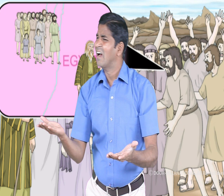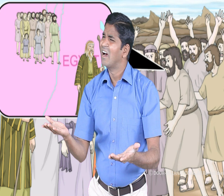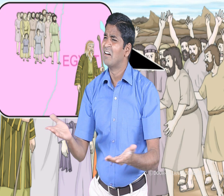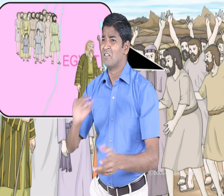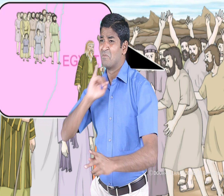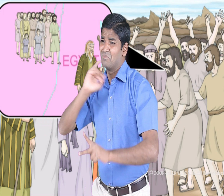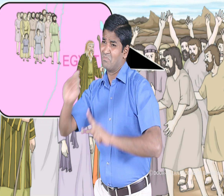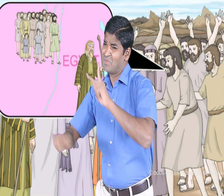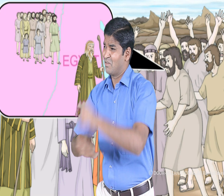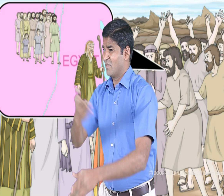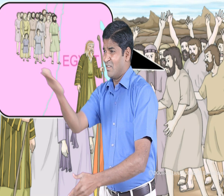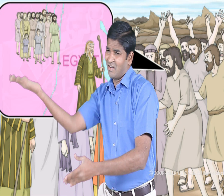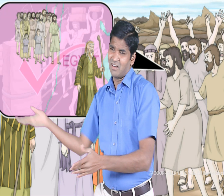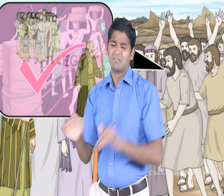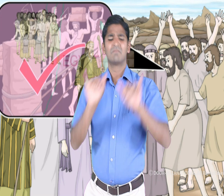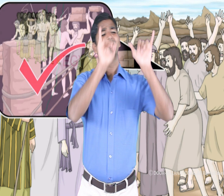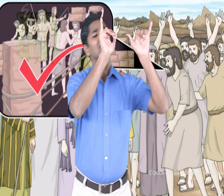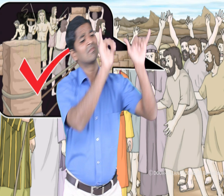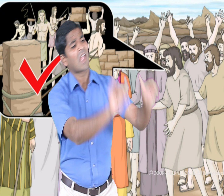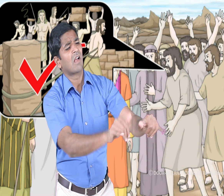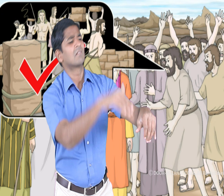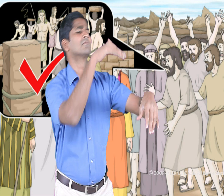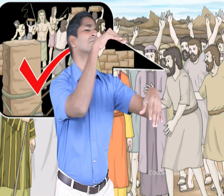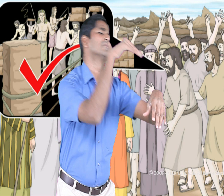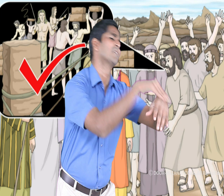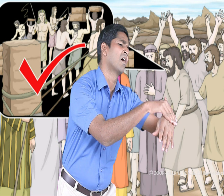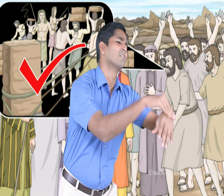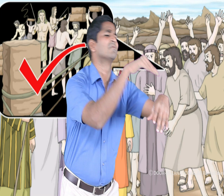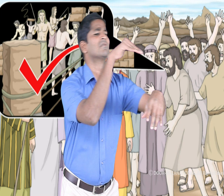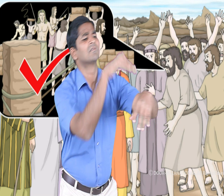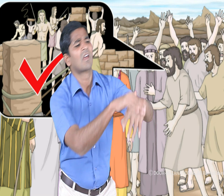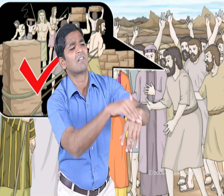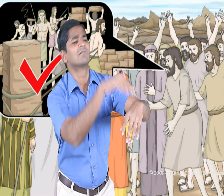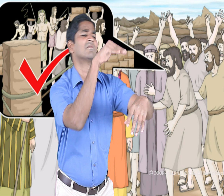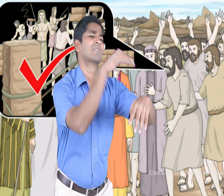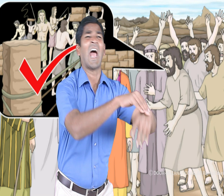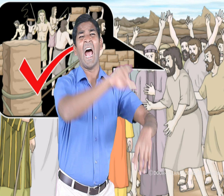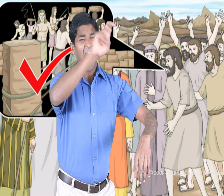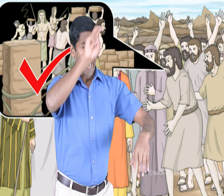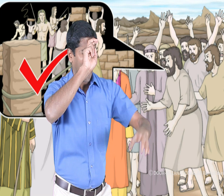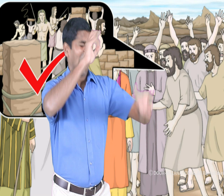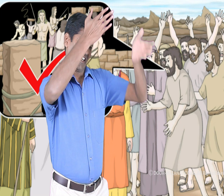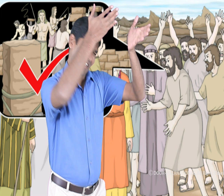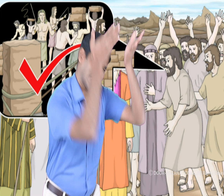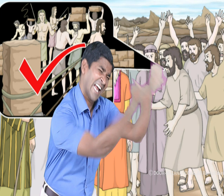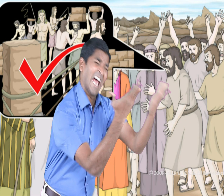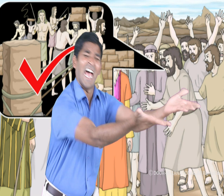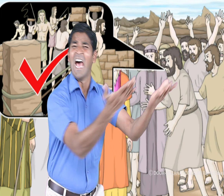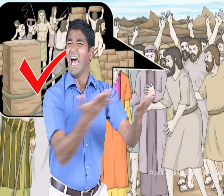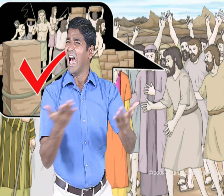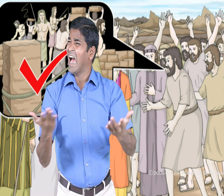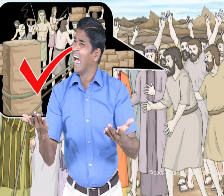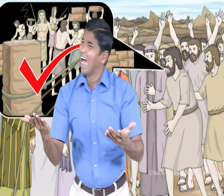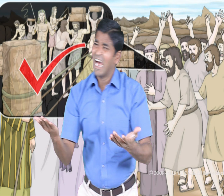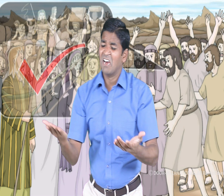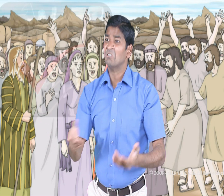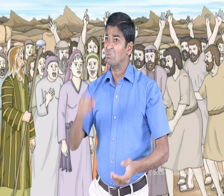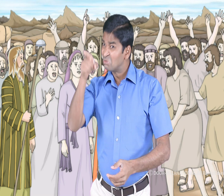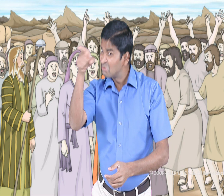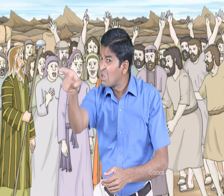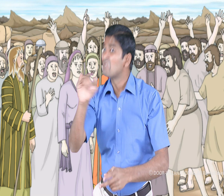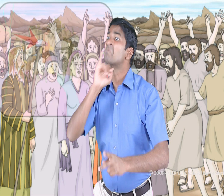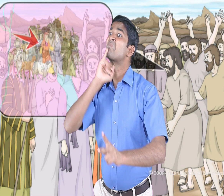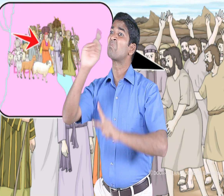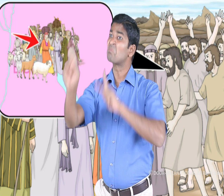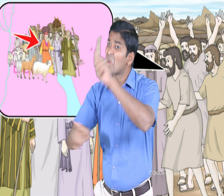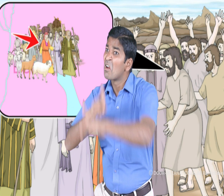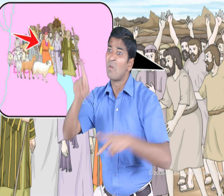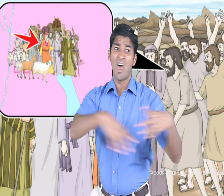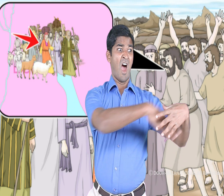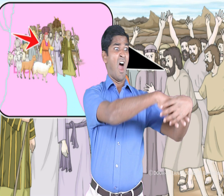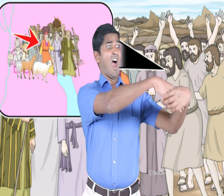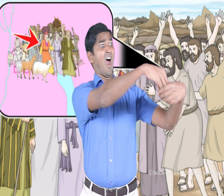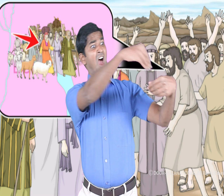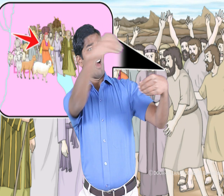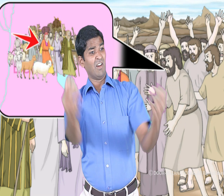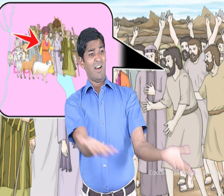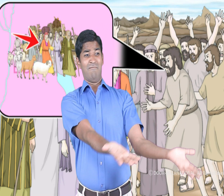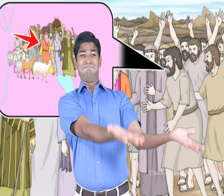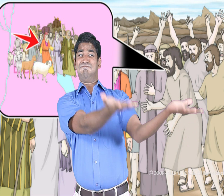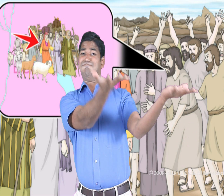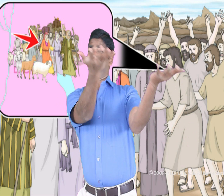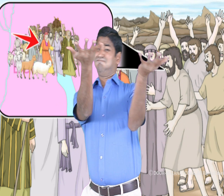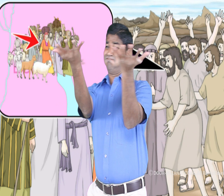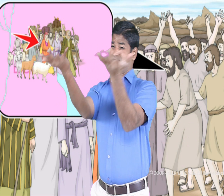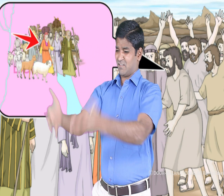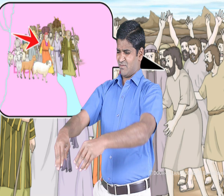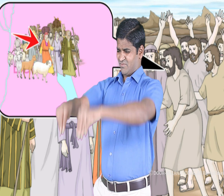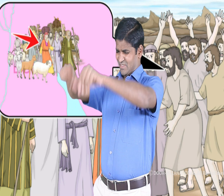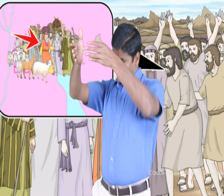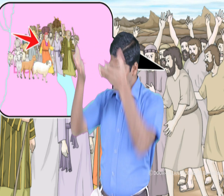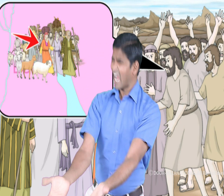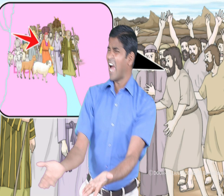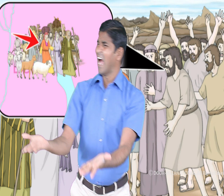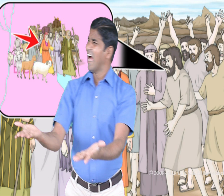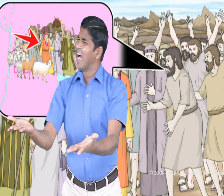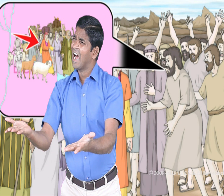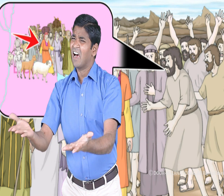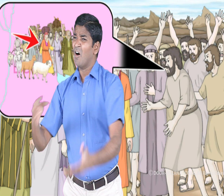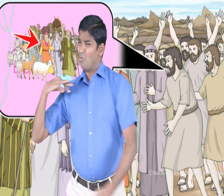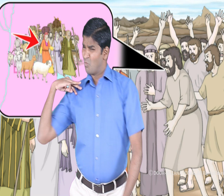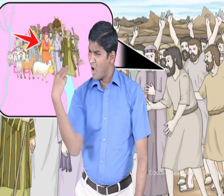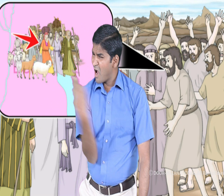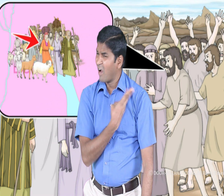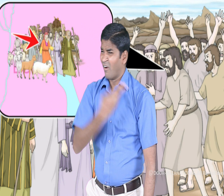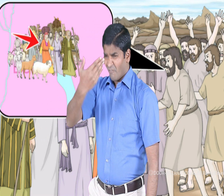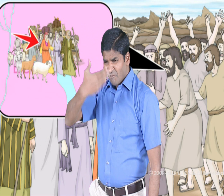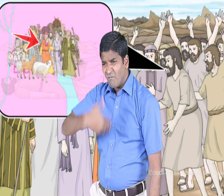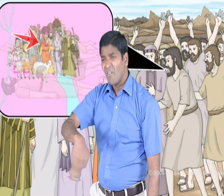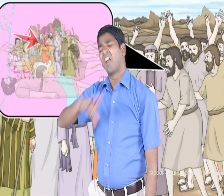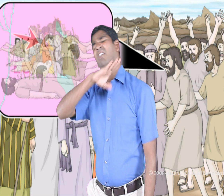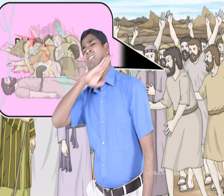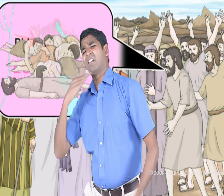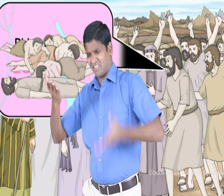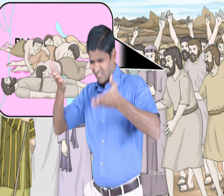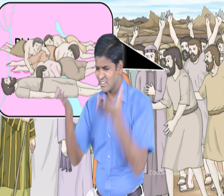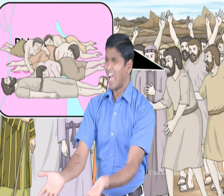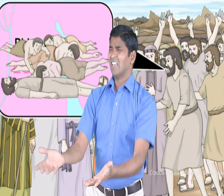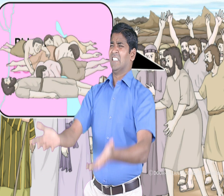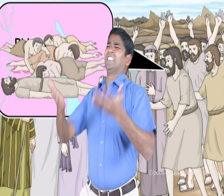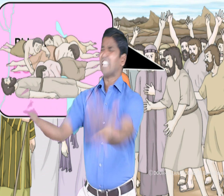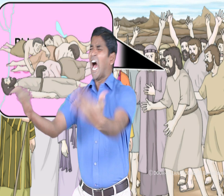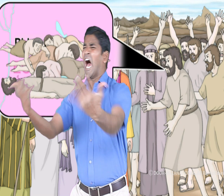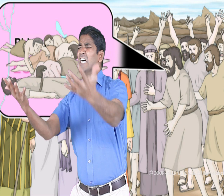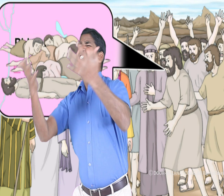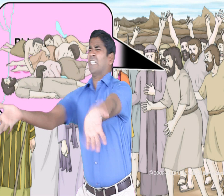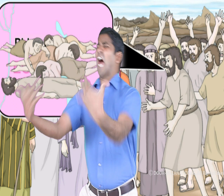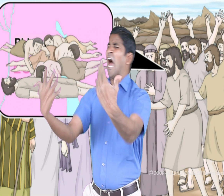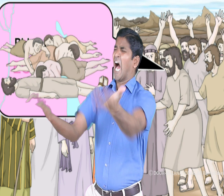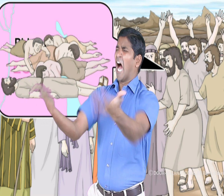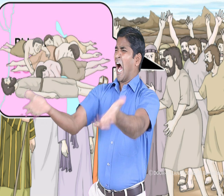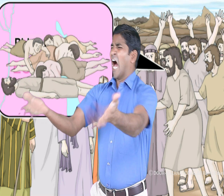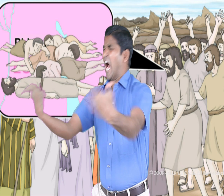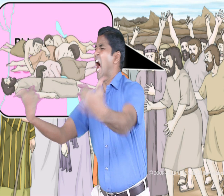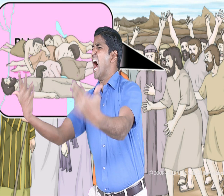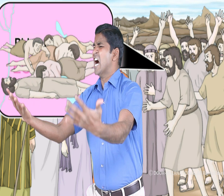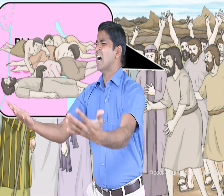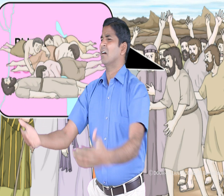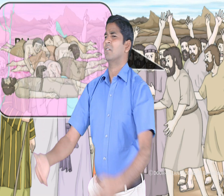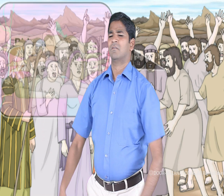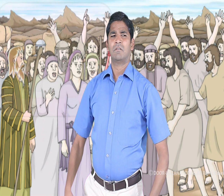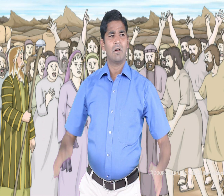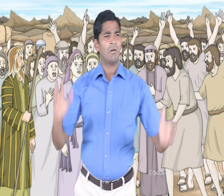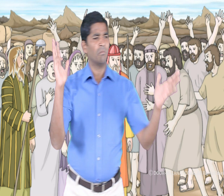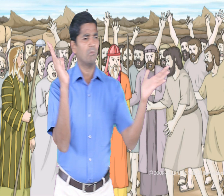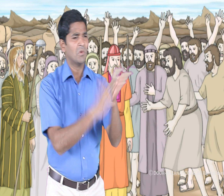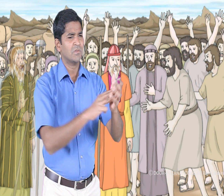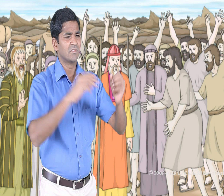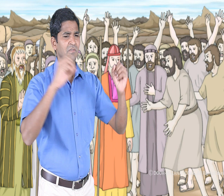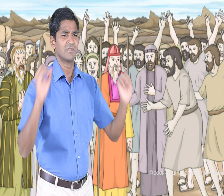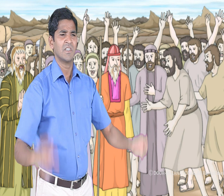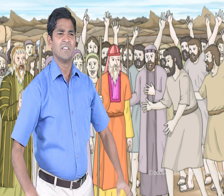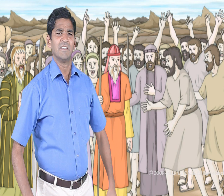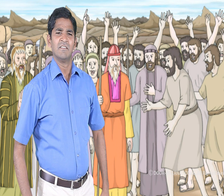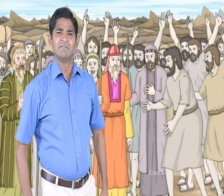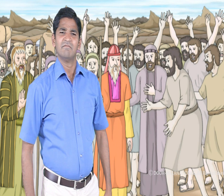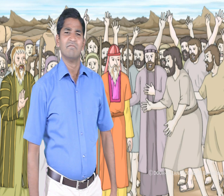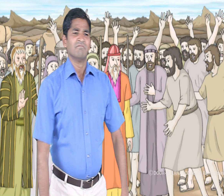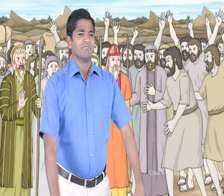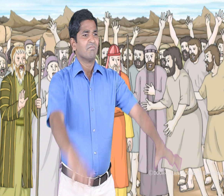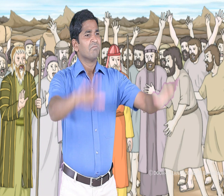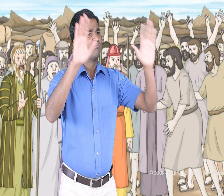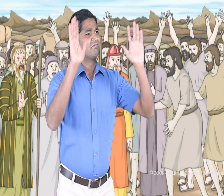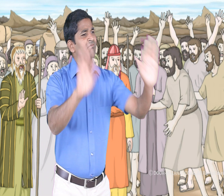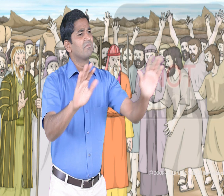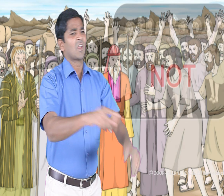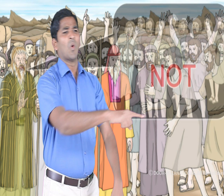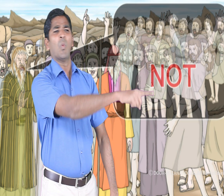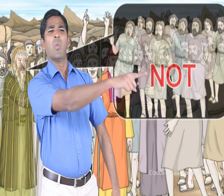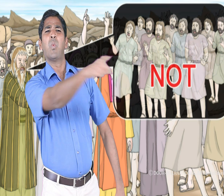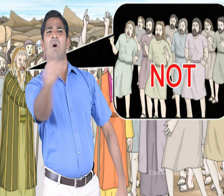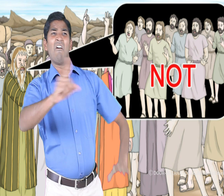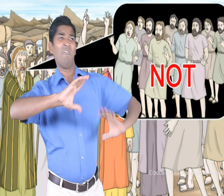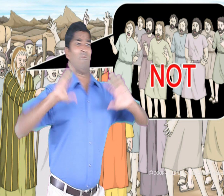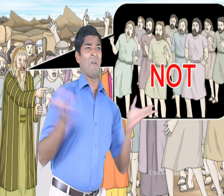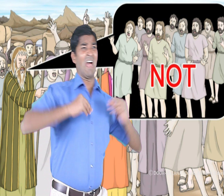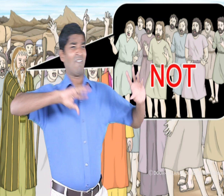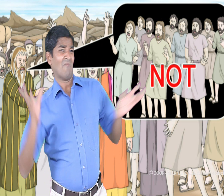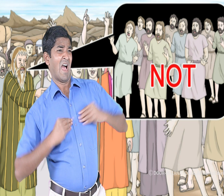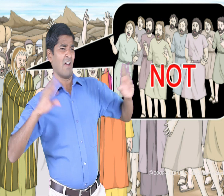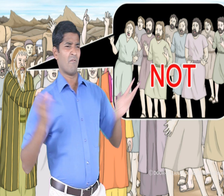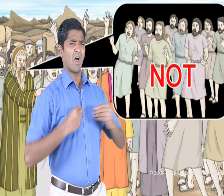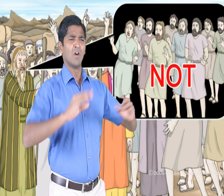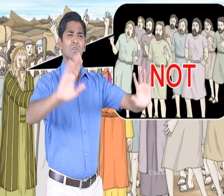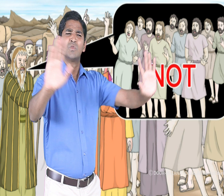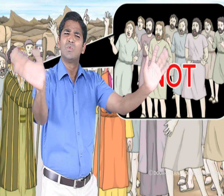For it would have been better for us to serve the Egyptians than to die in the wilderness.”